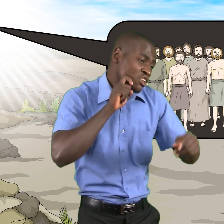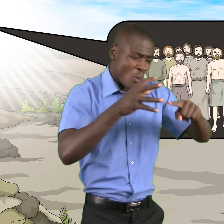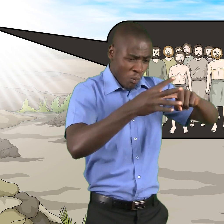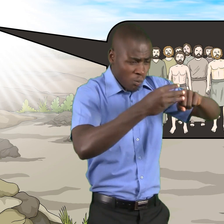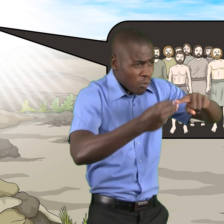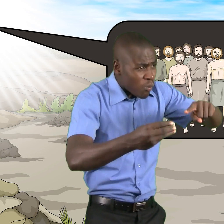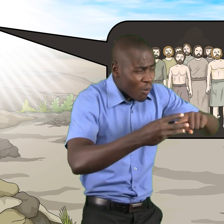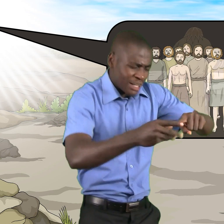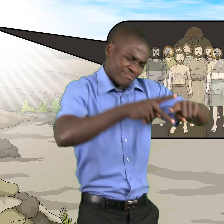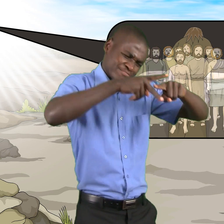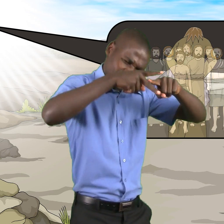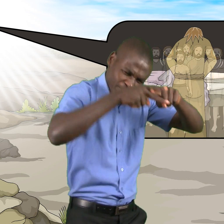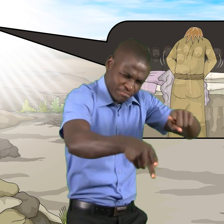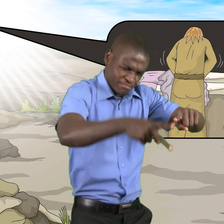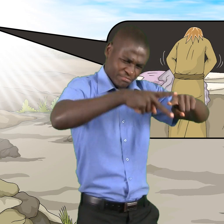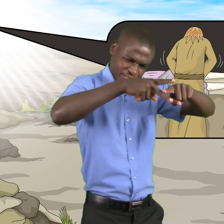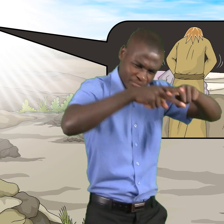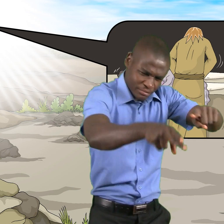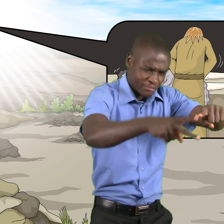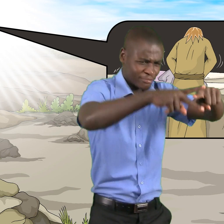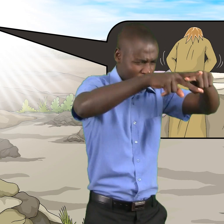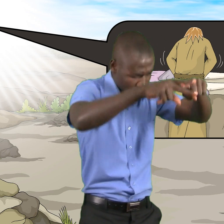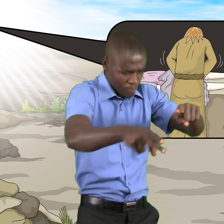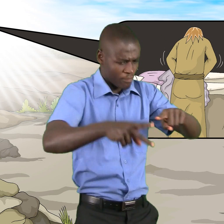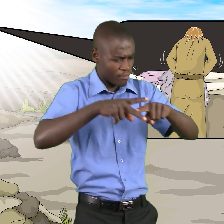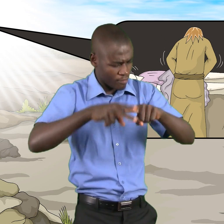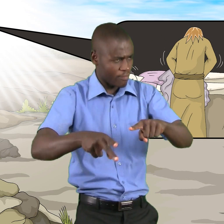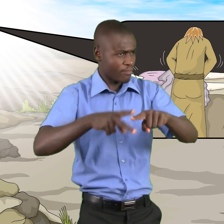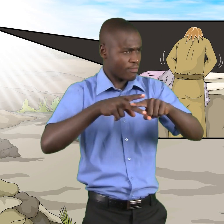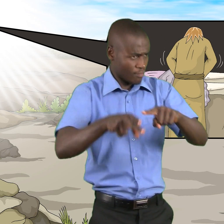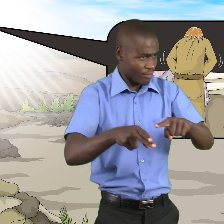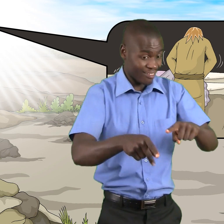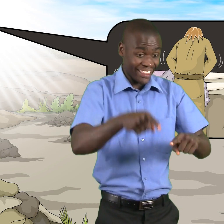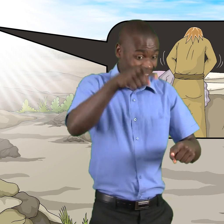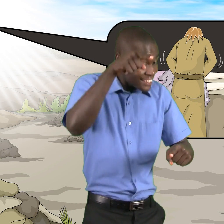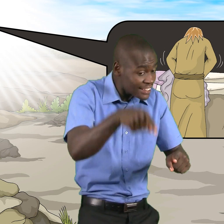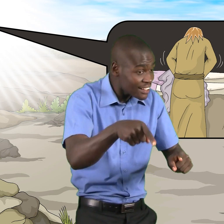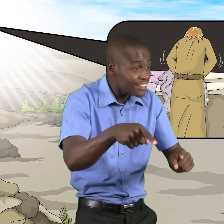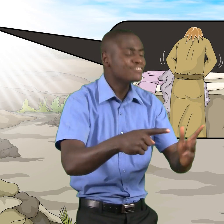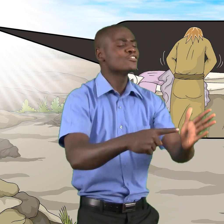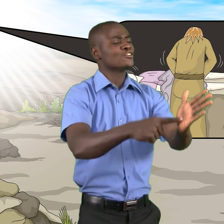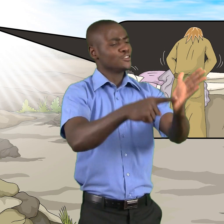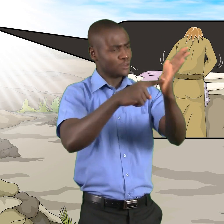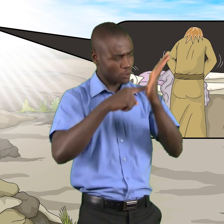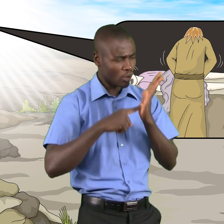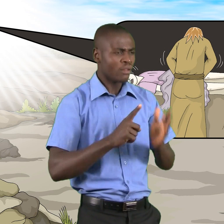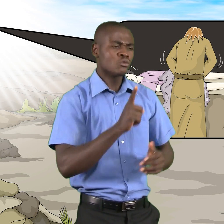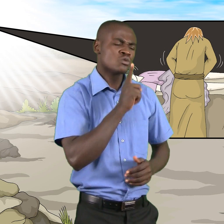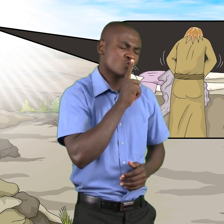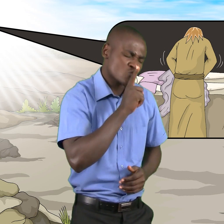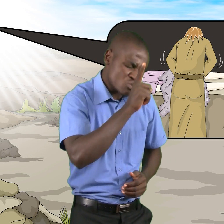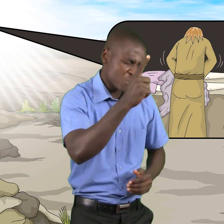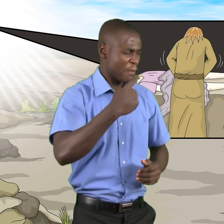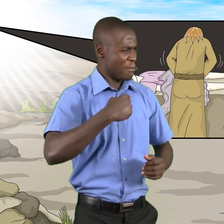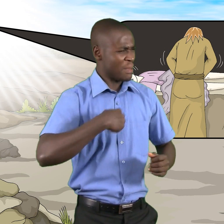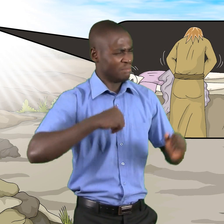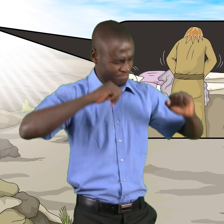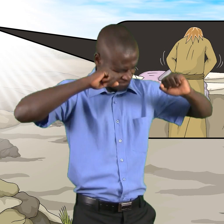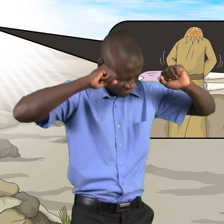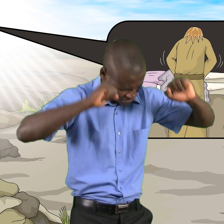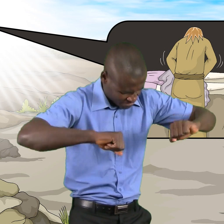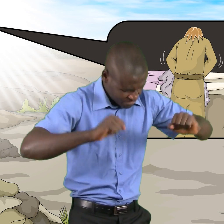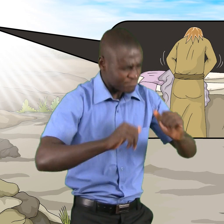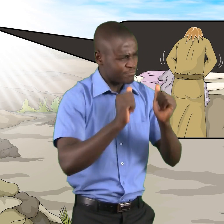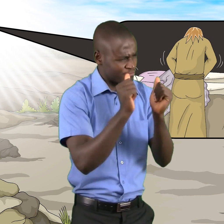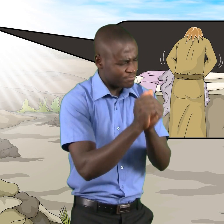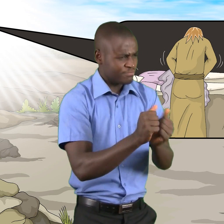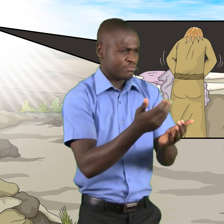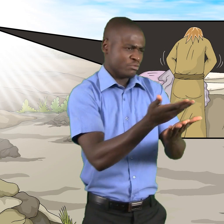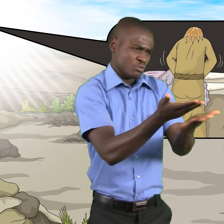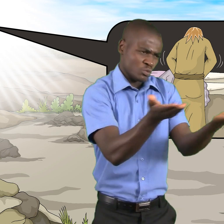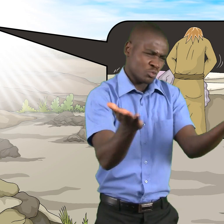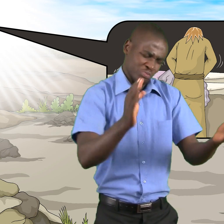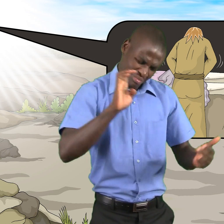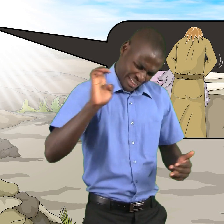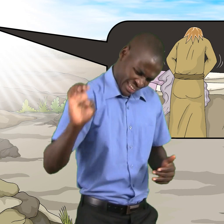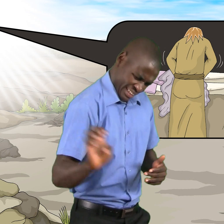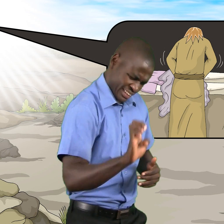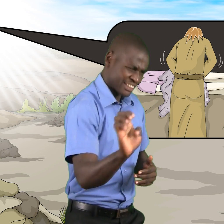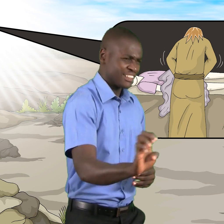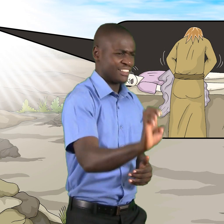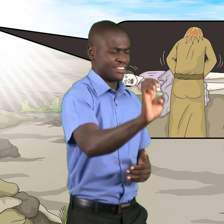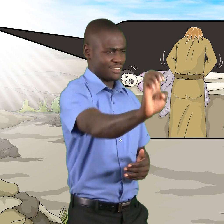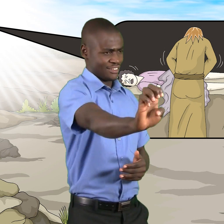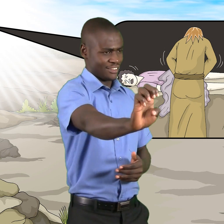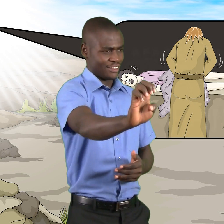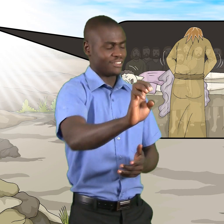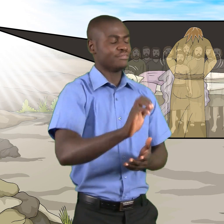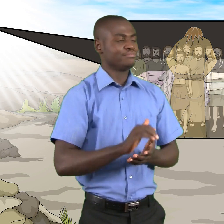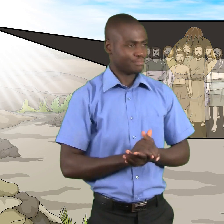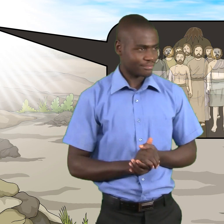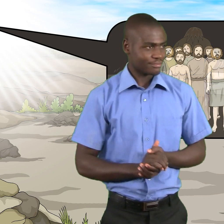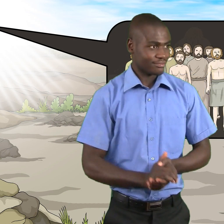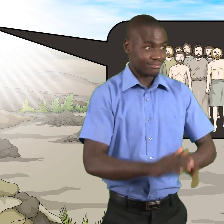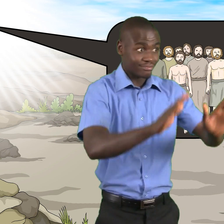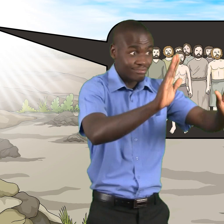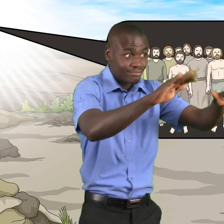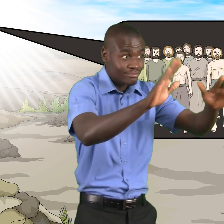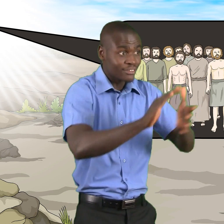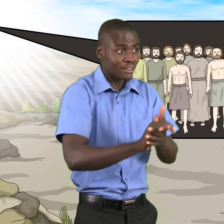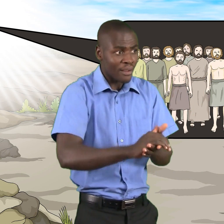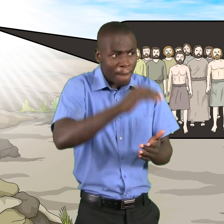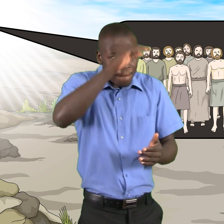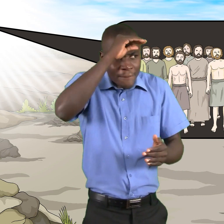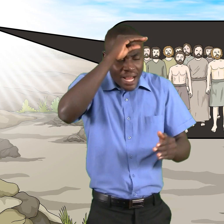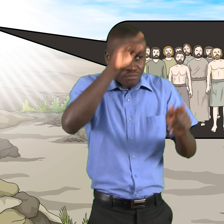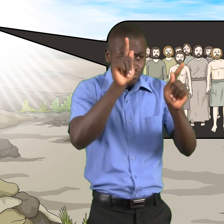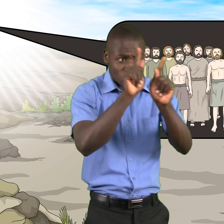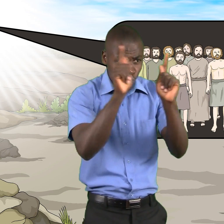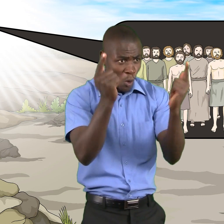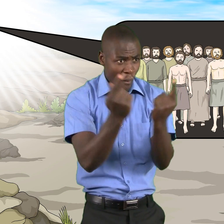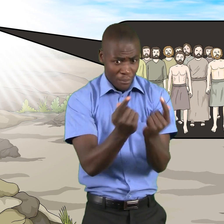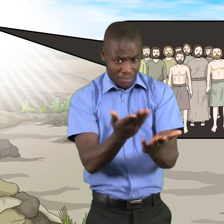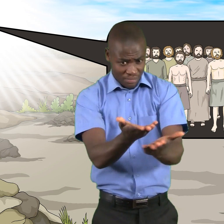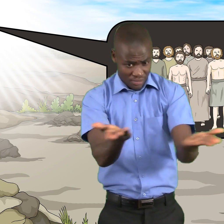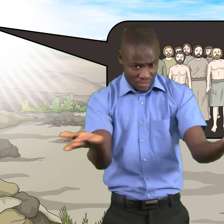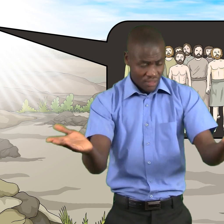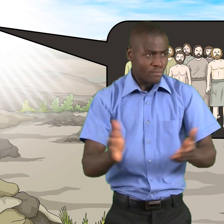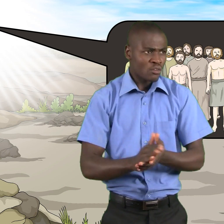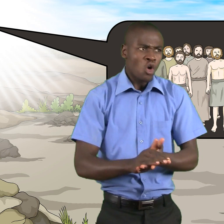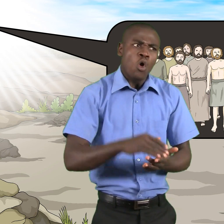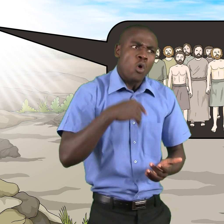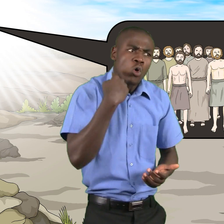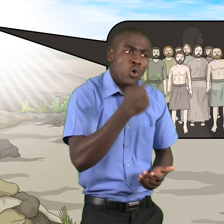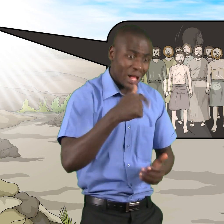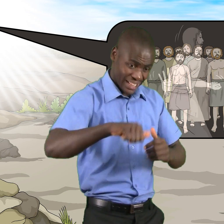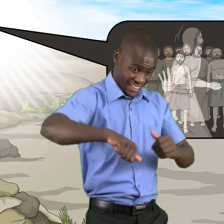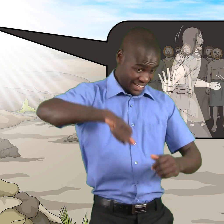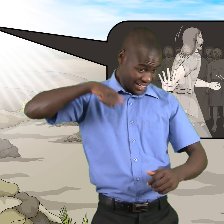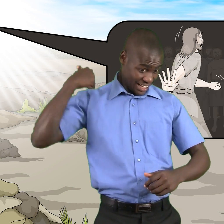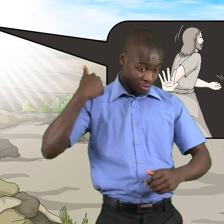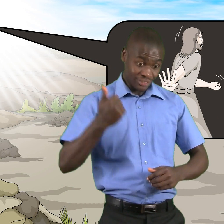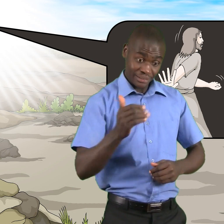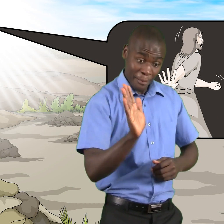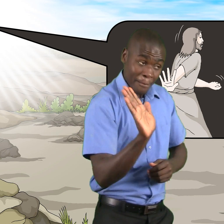My covenant in your flesh will be an everlasting covenant.